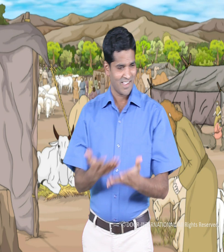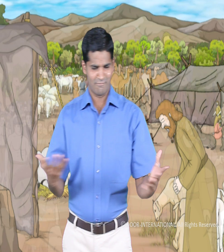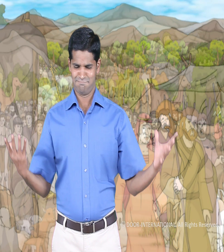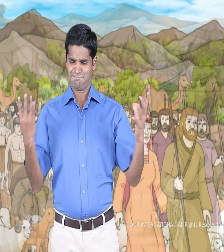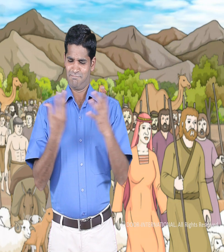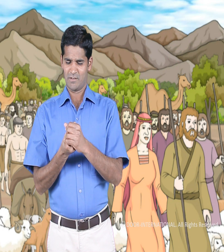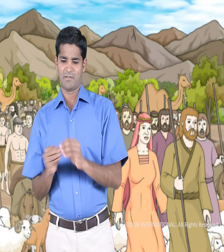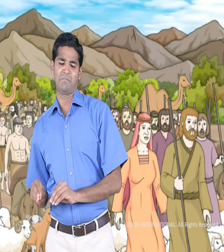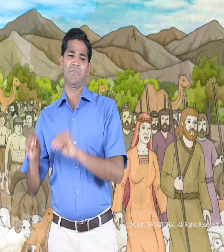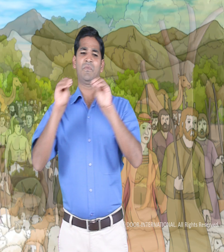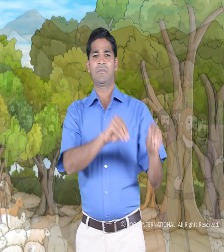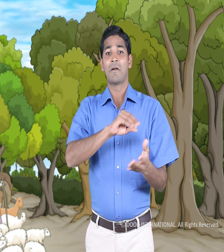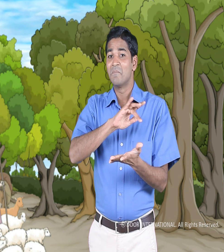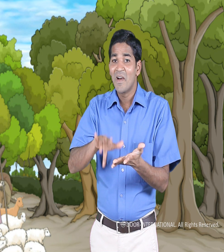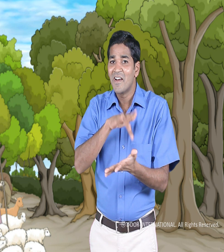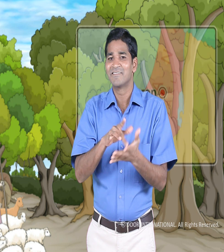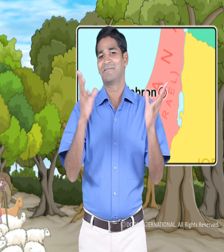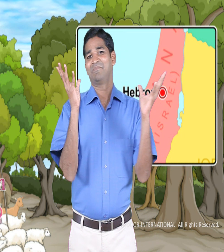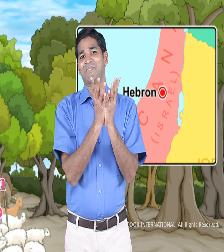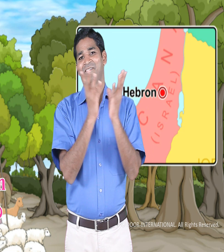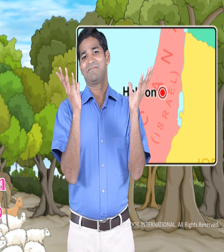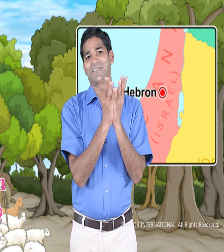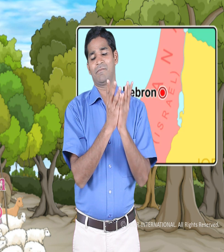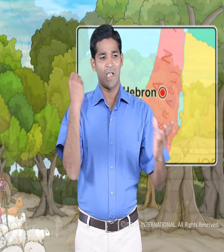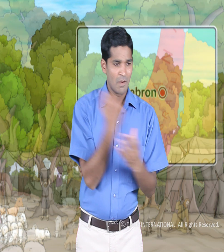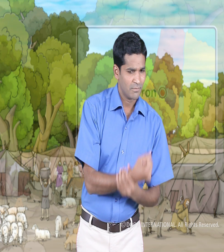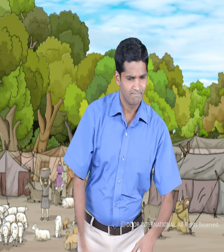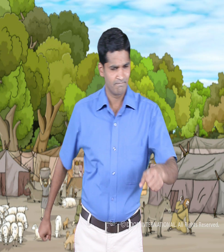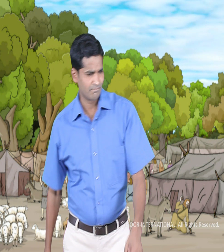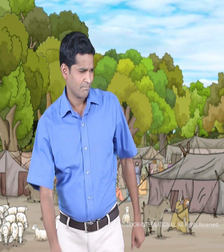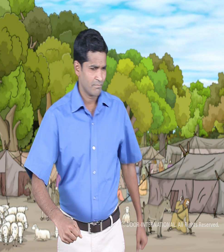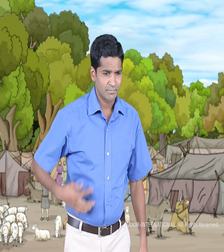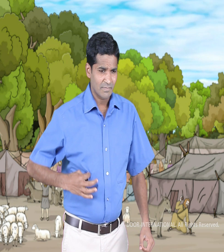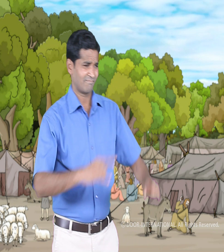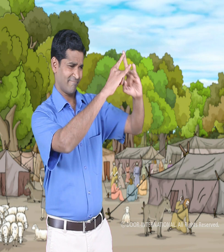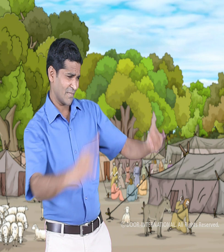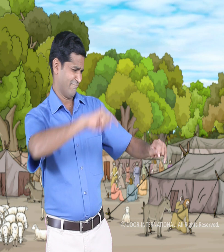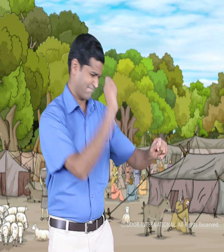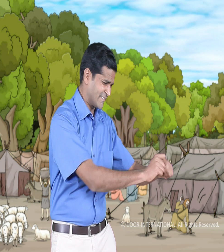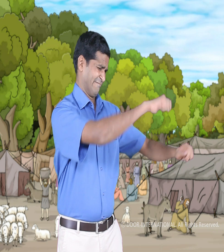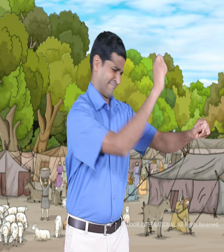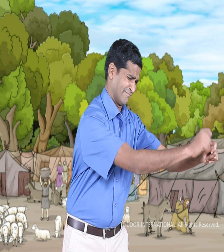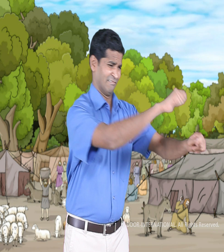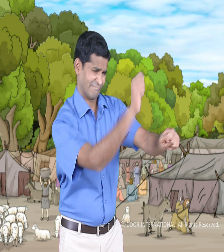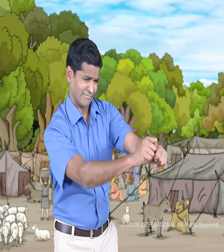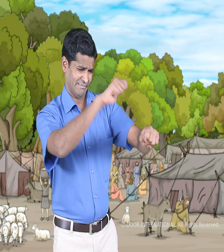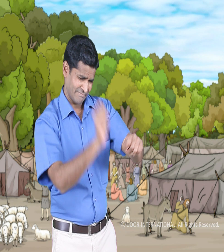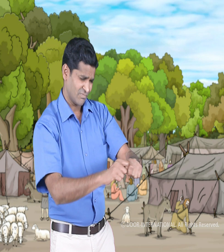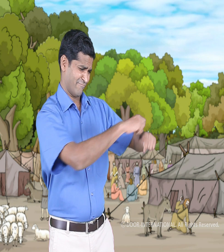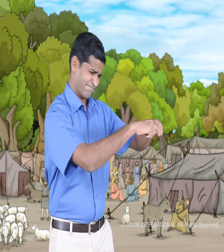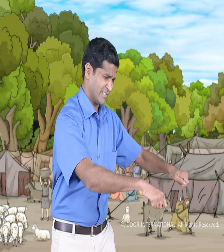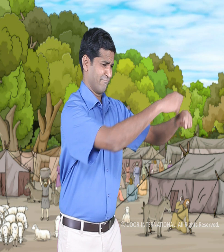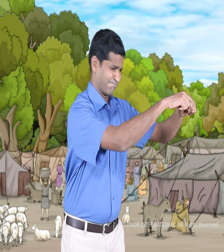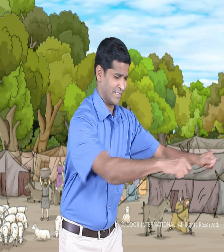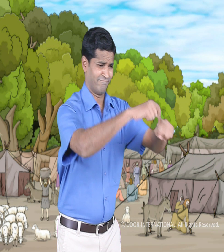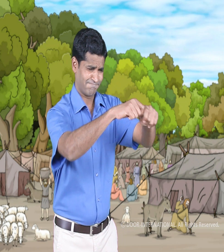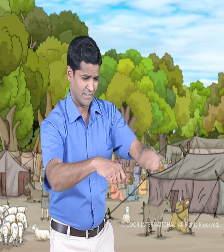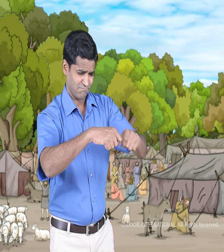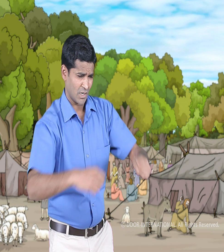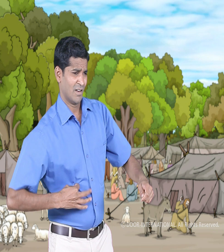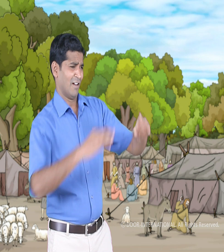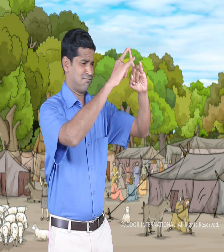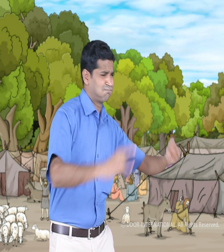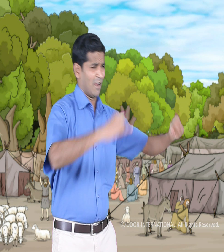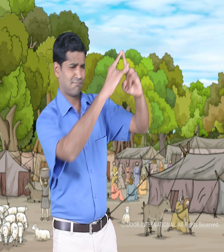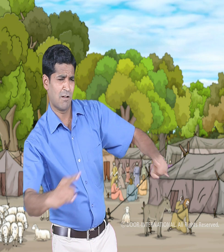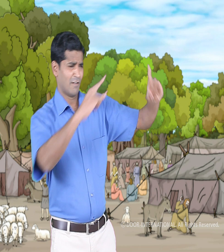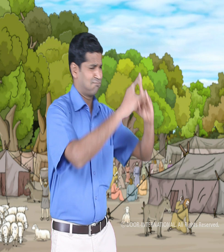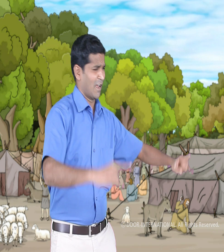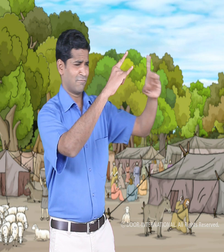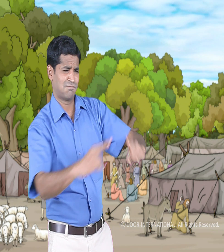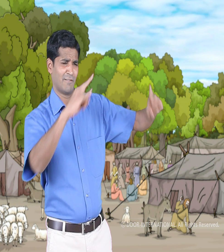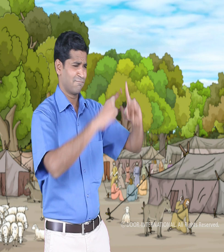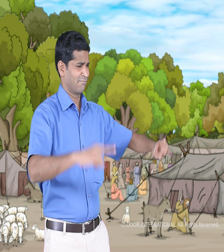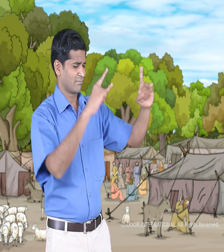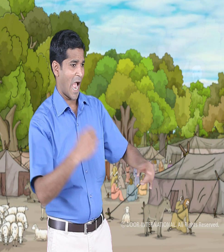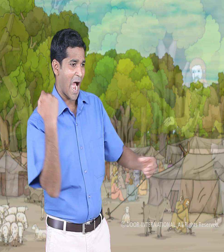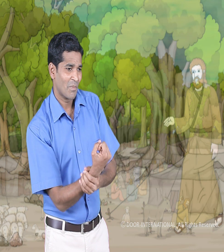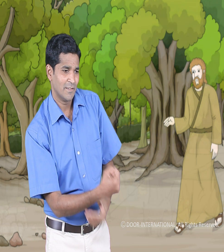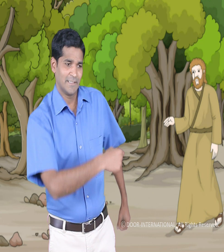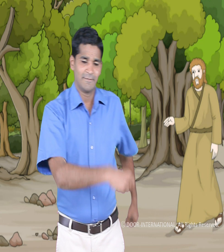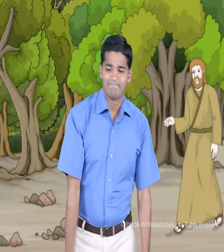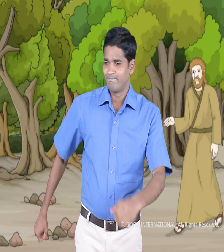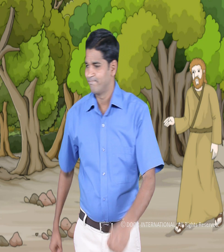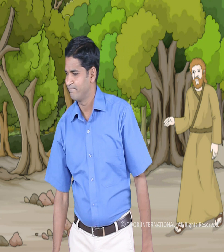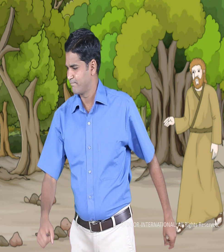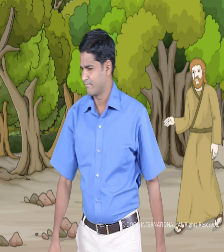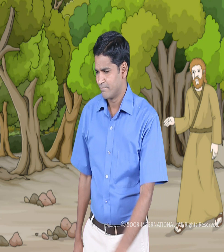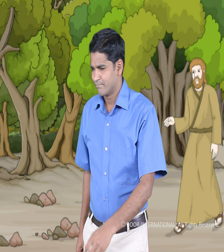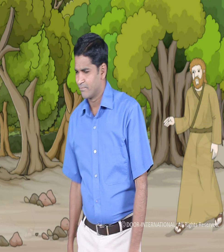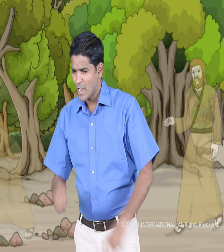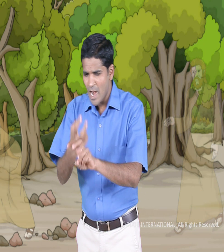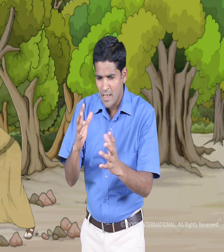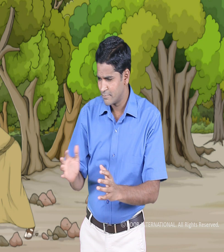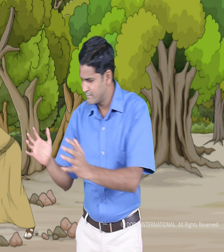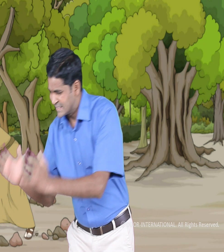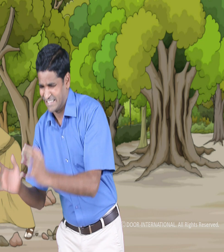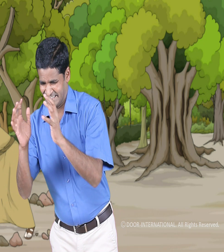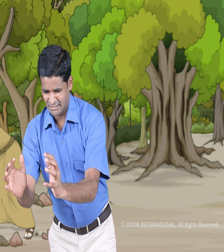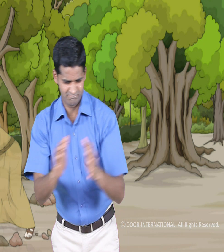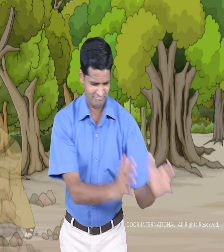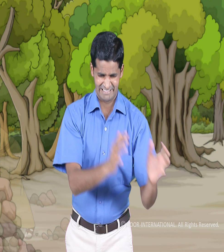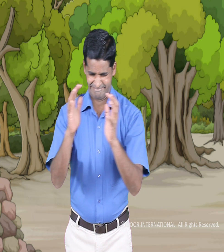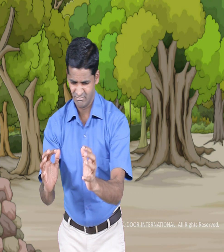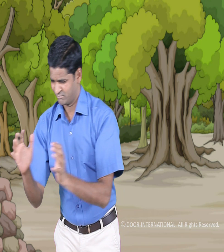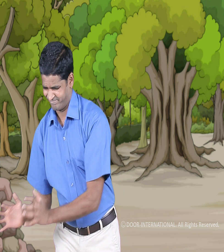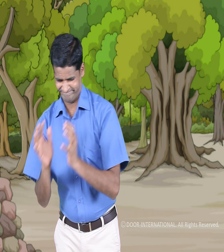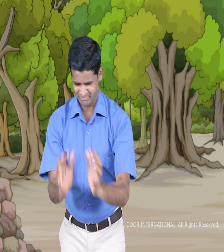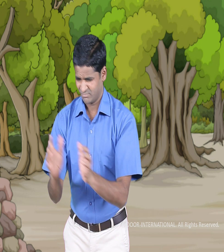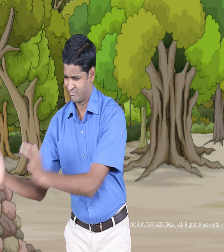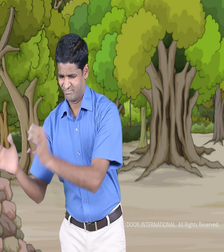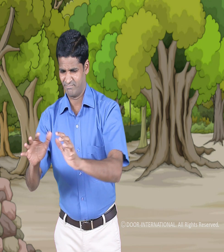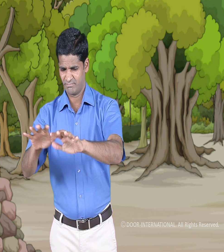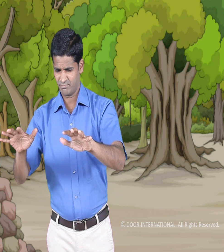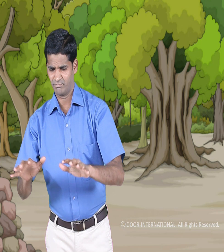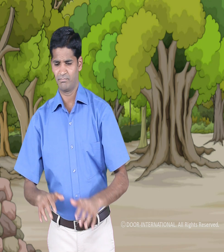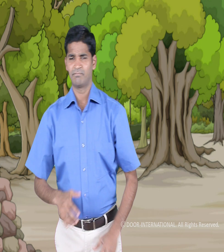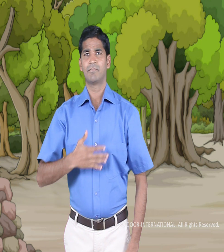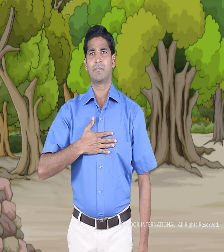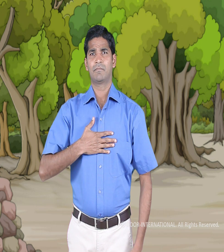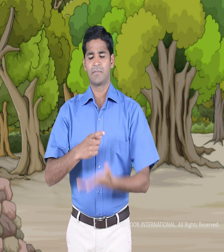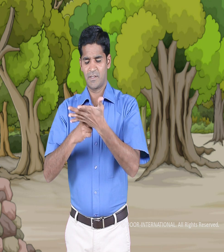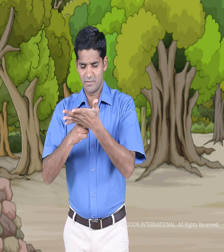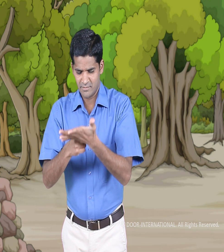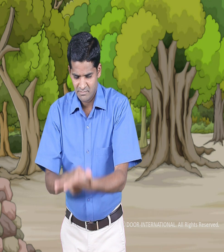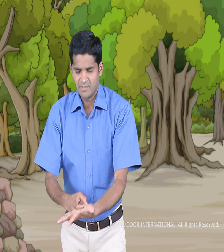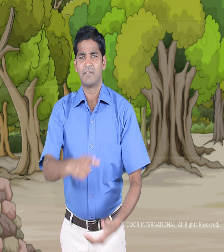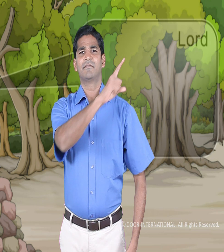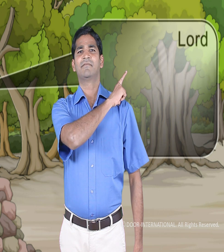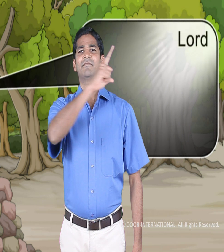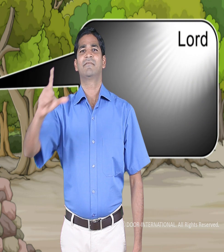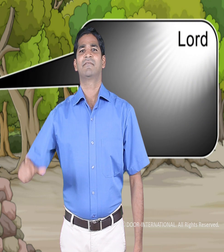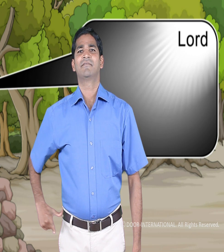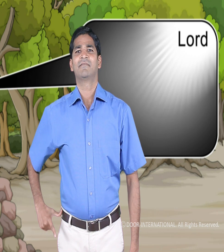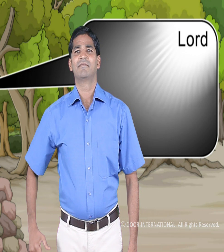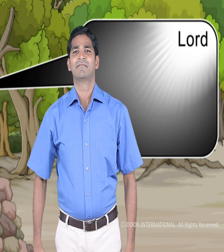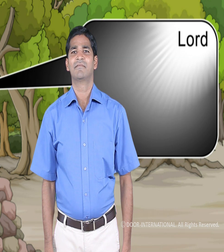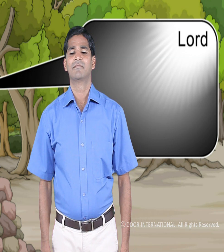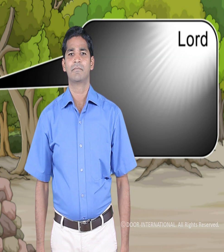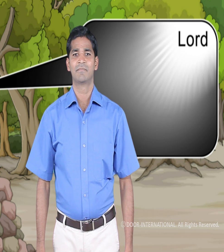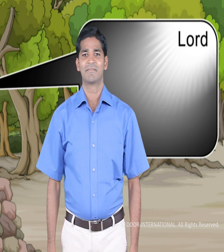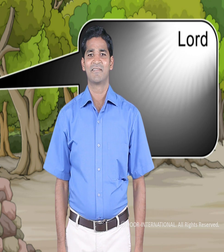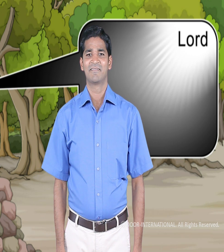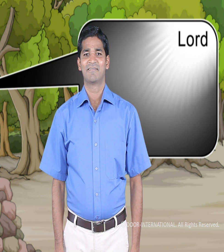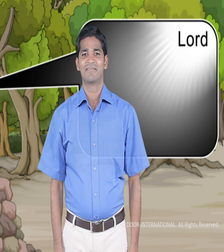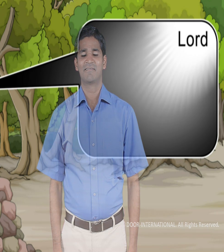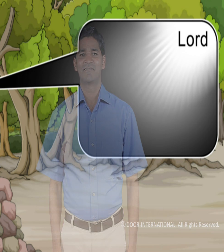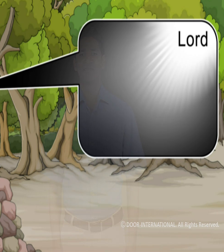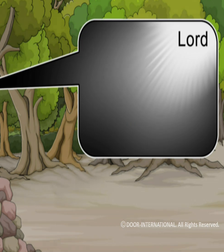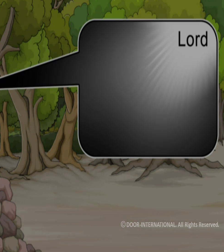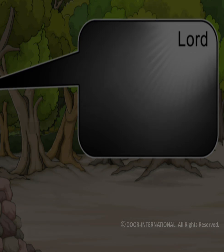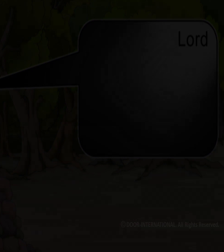So Abram moved his tent and went to live near the Oaks of Mamre at Hebron, where he built an altar to the LORD.